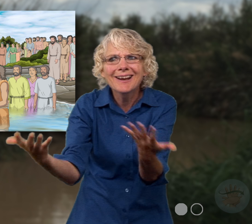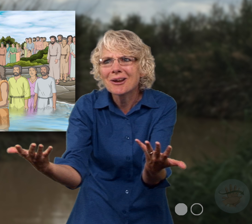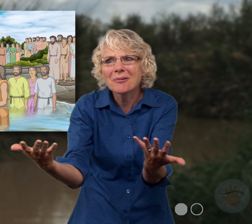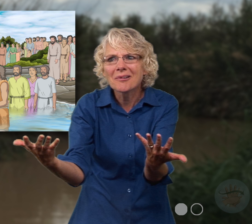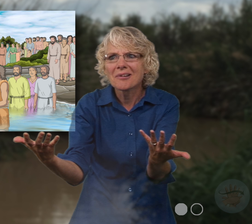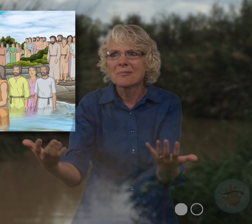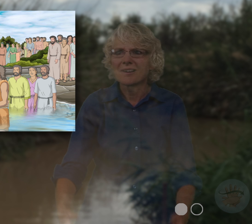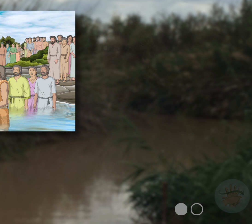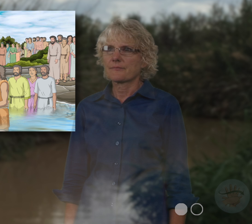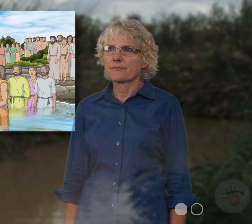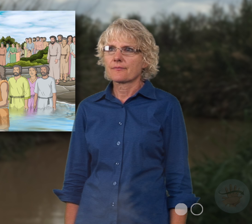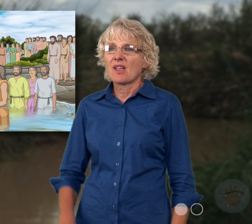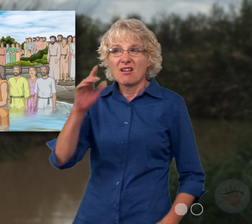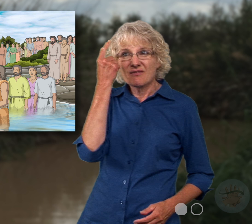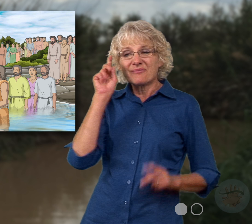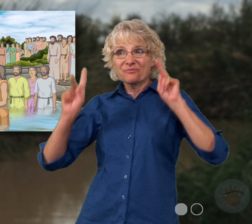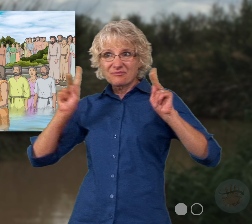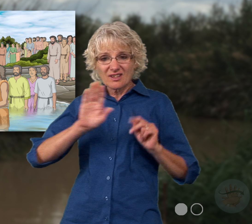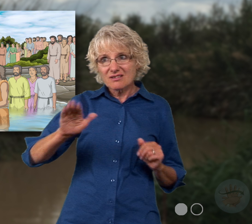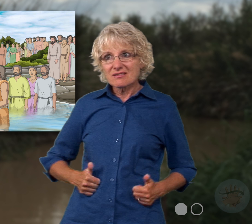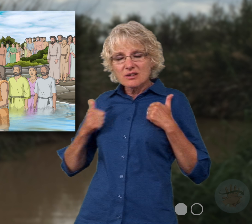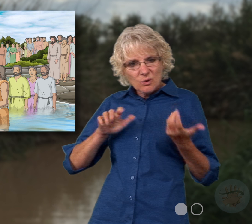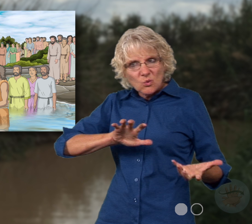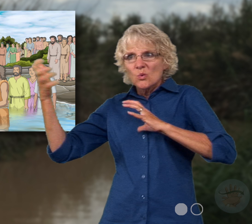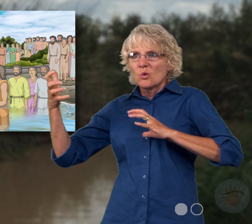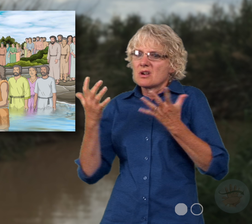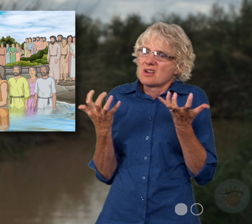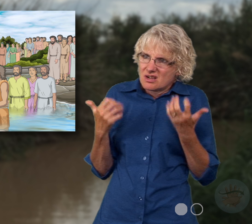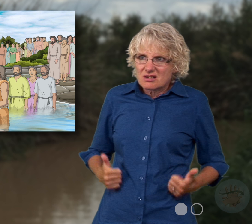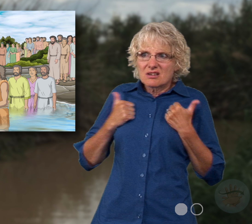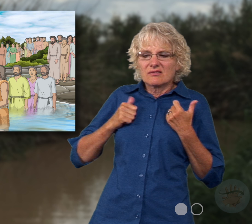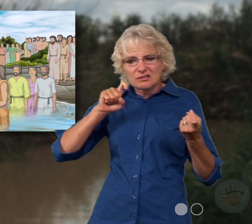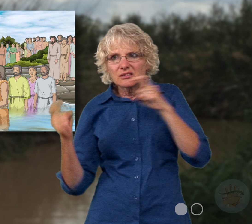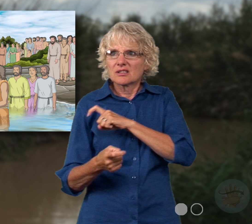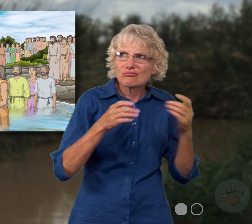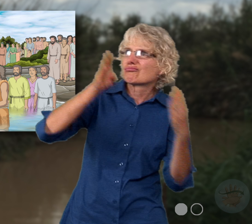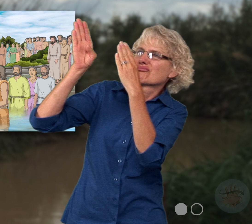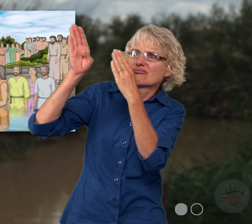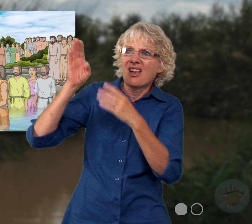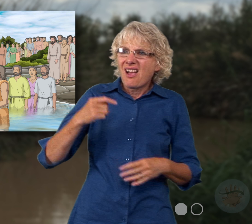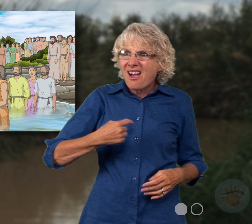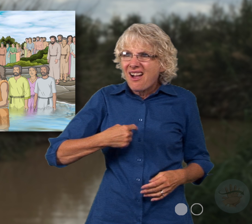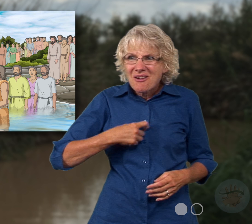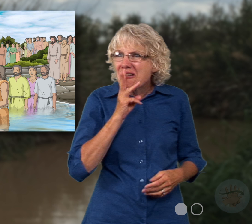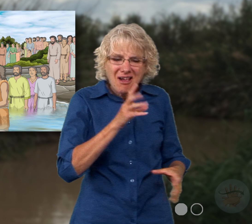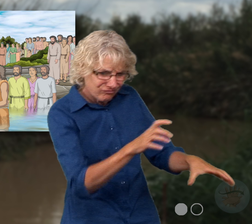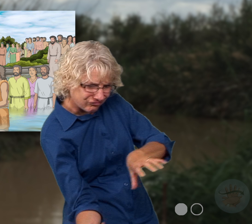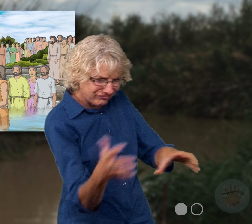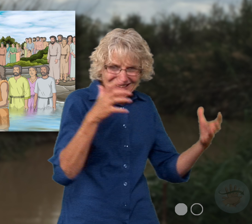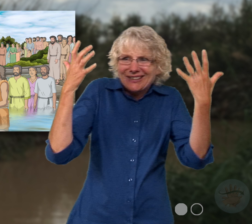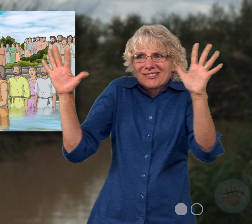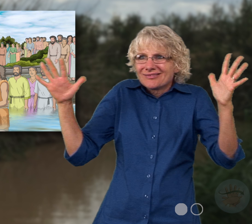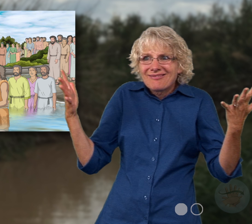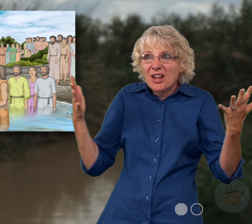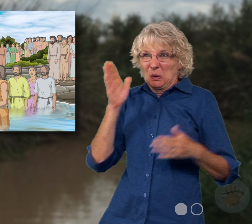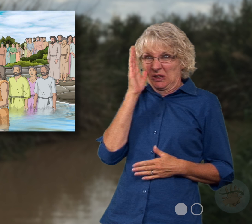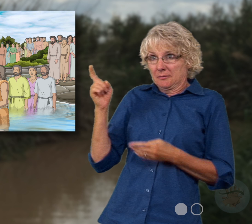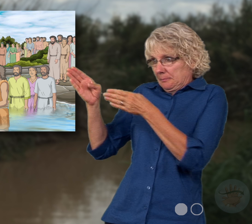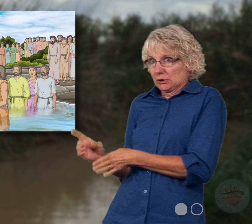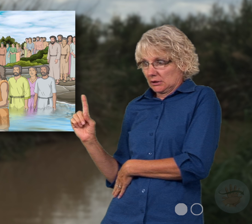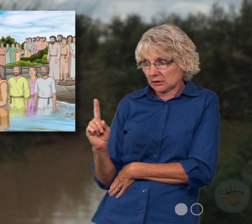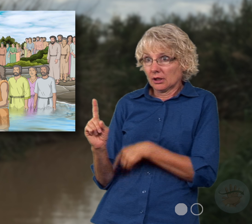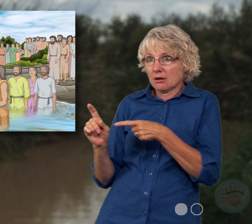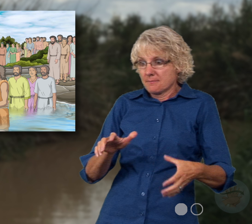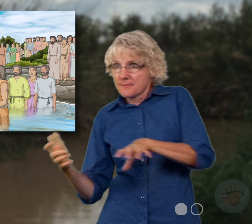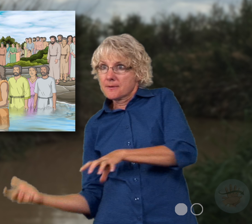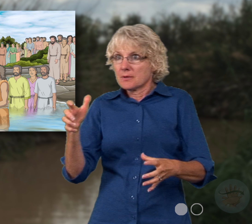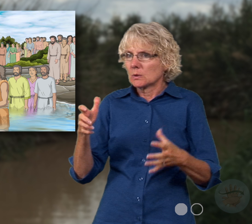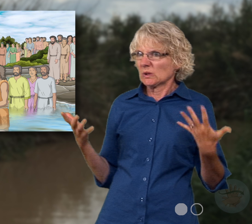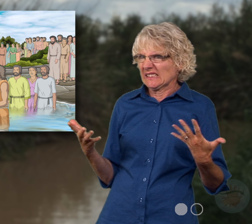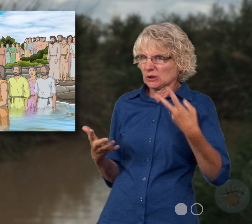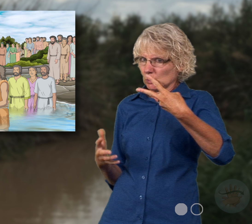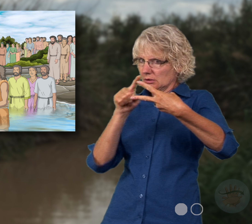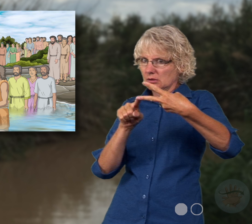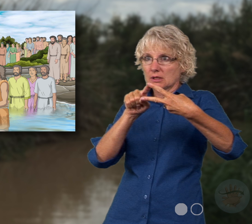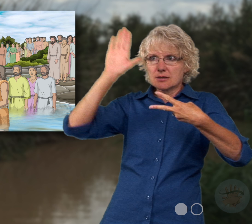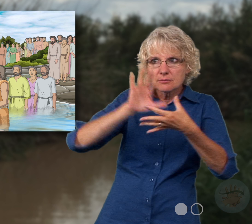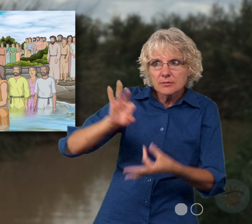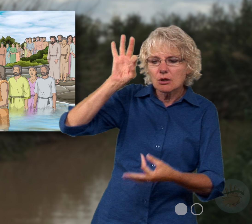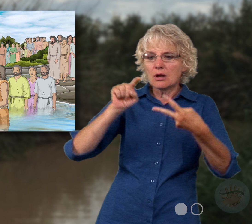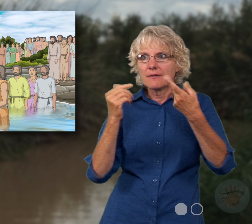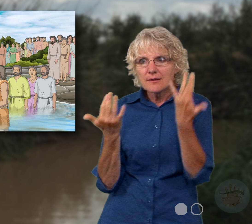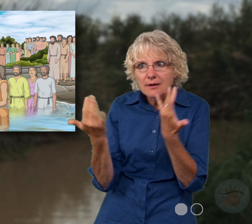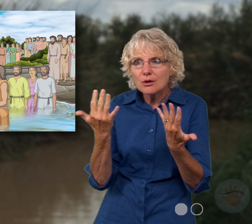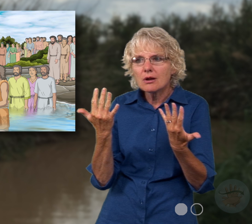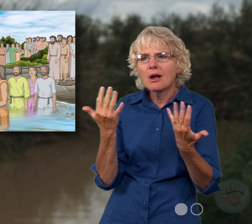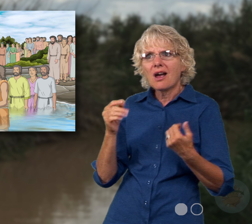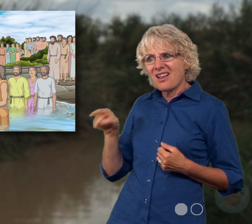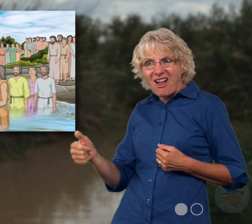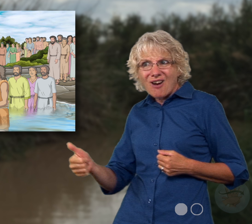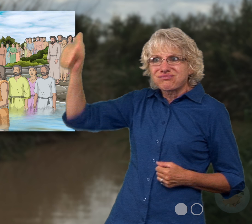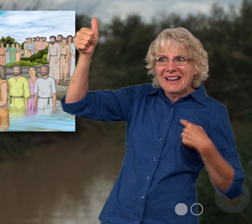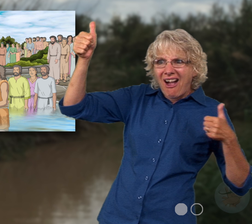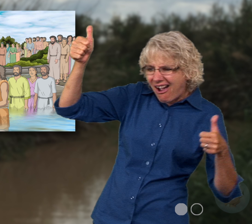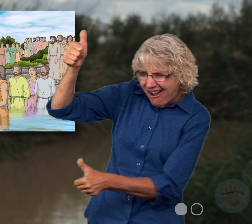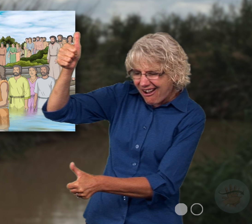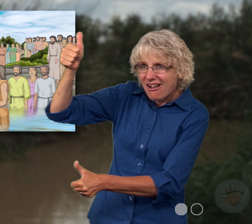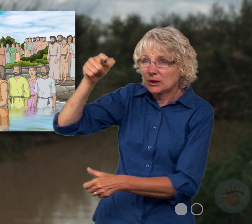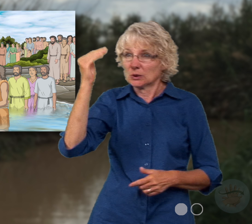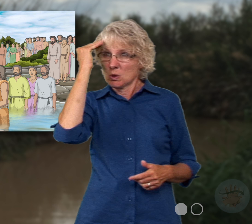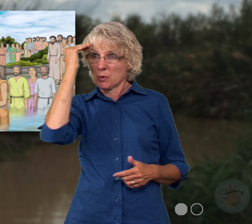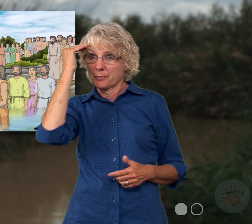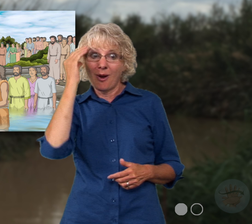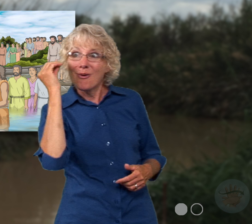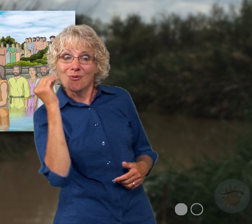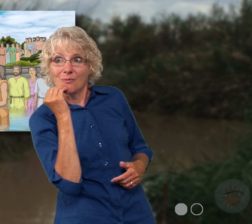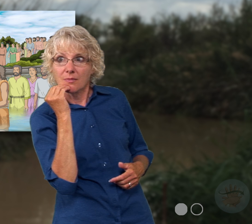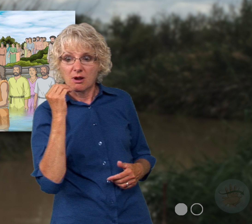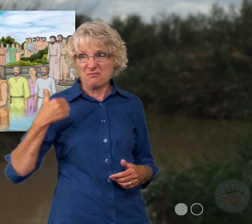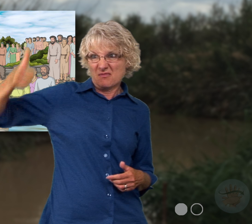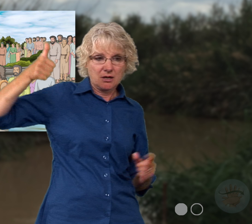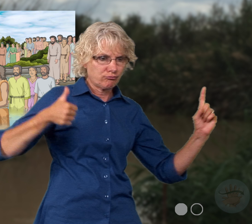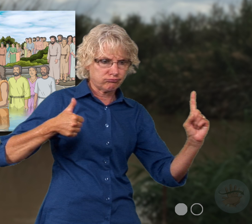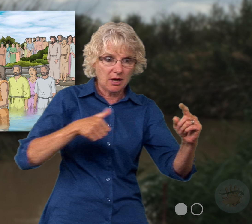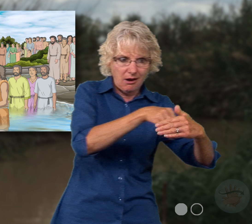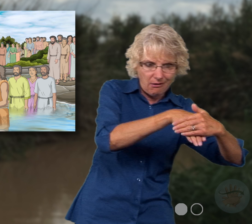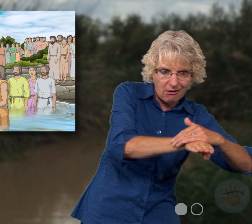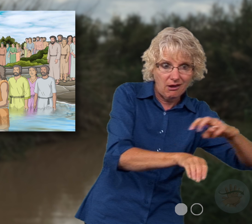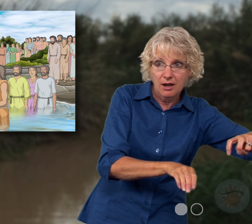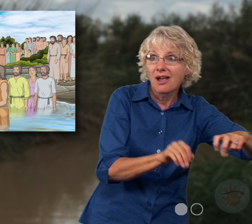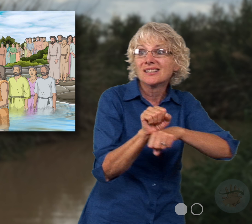I baptize you with water for repentance, but after me will come One more powerful than I, whose sandals I am not worthy to carry.